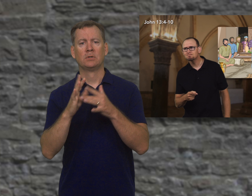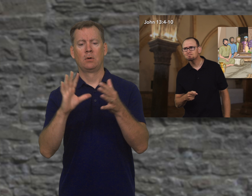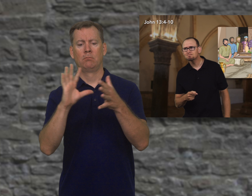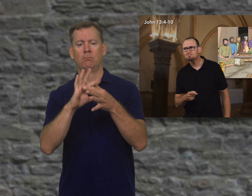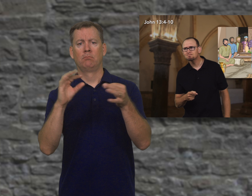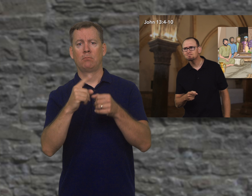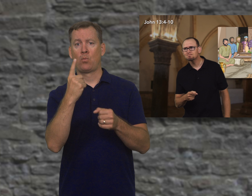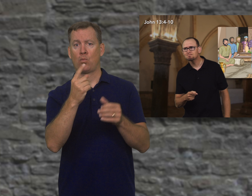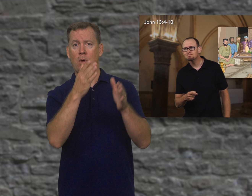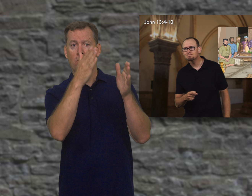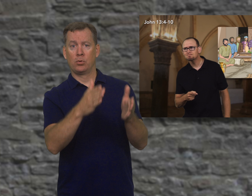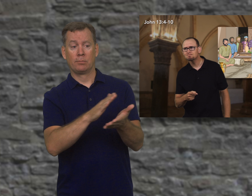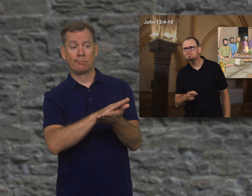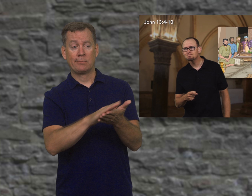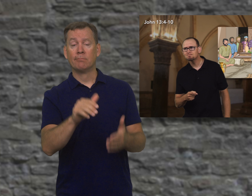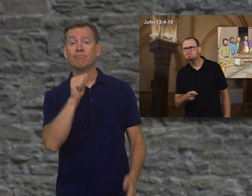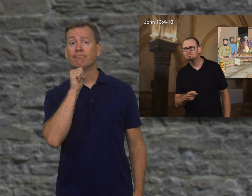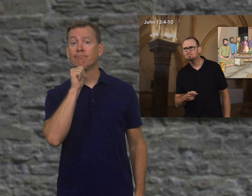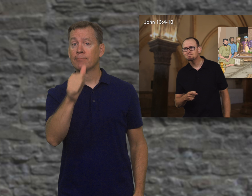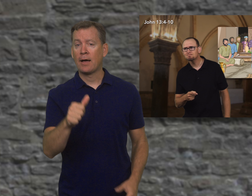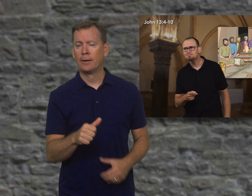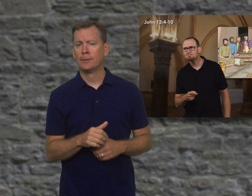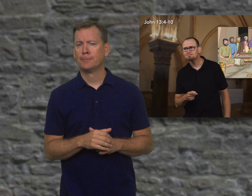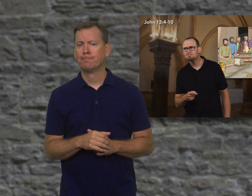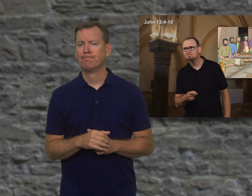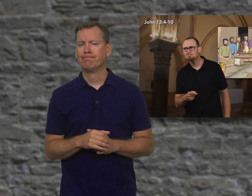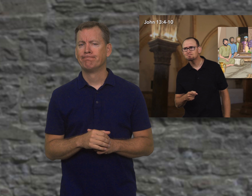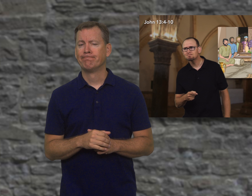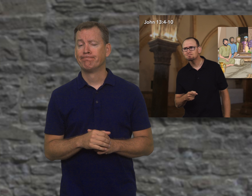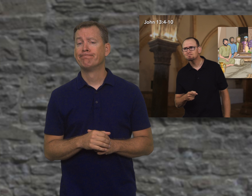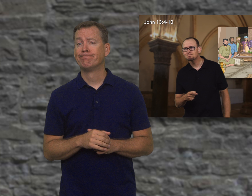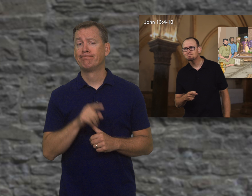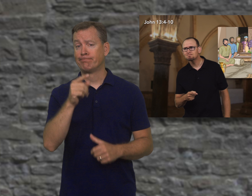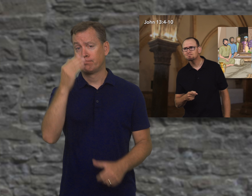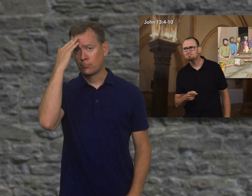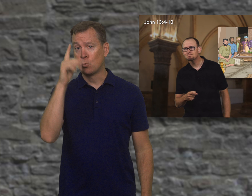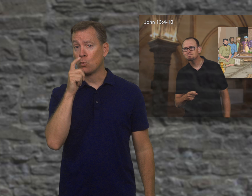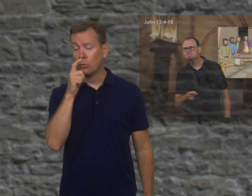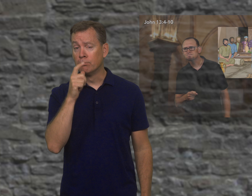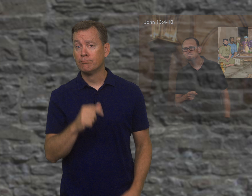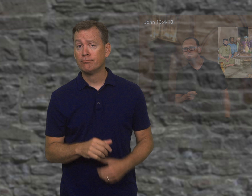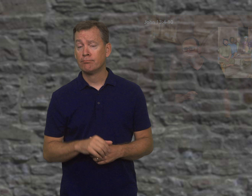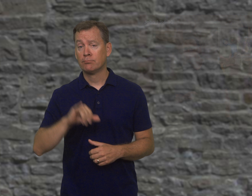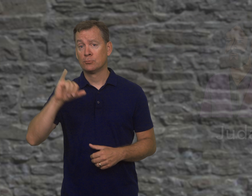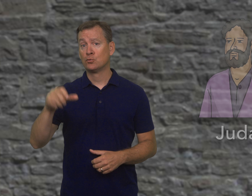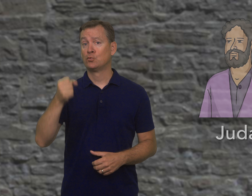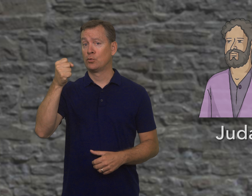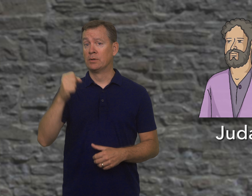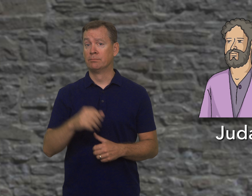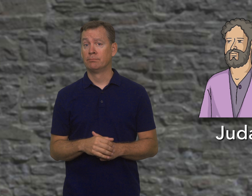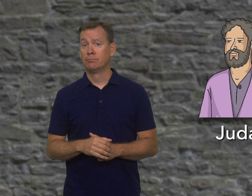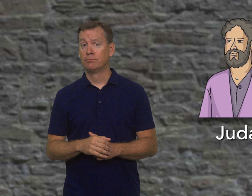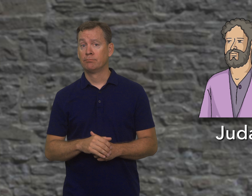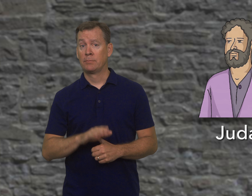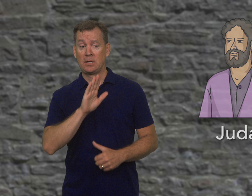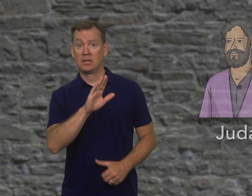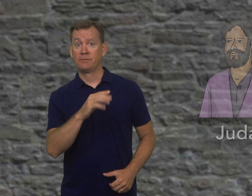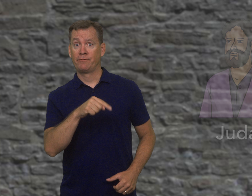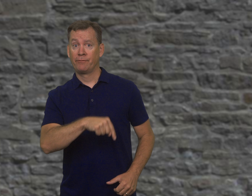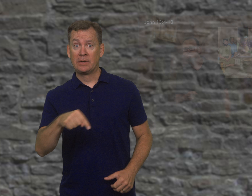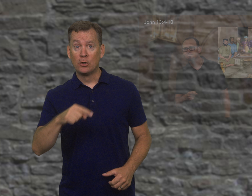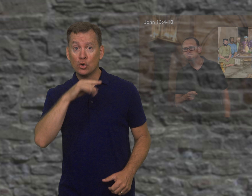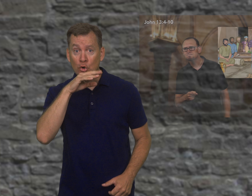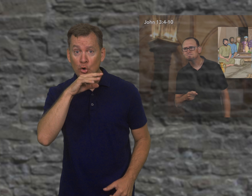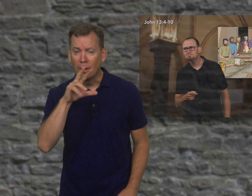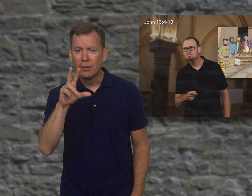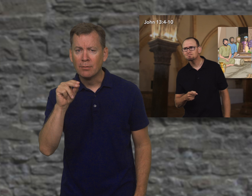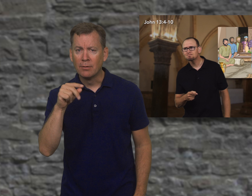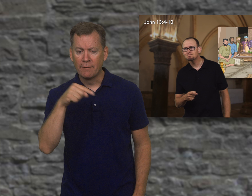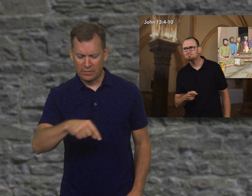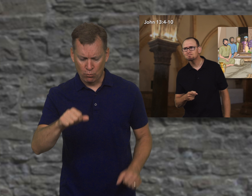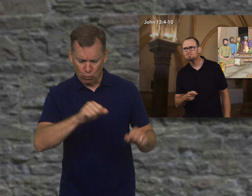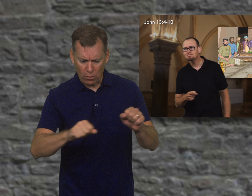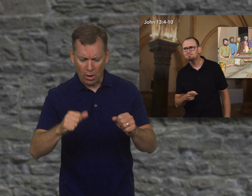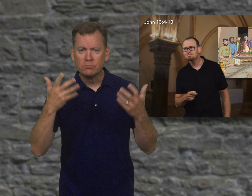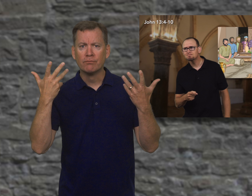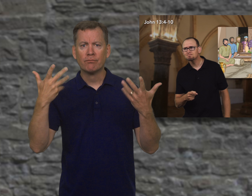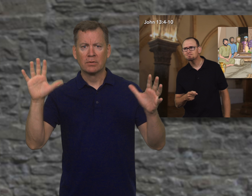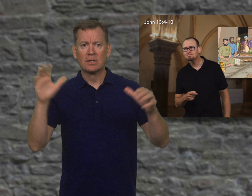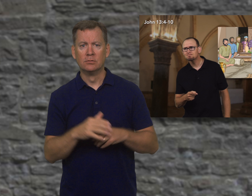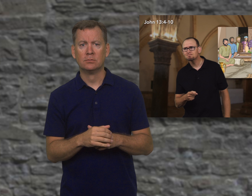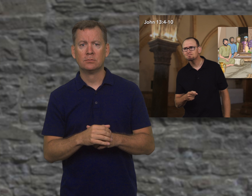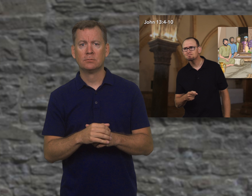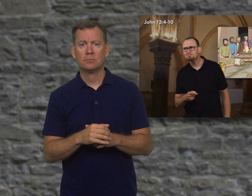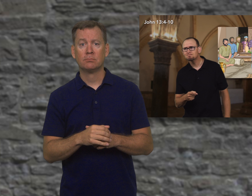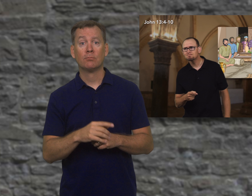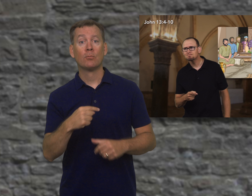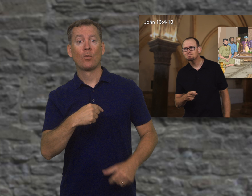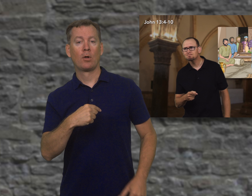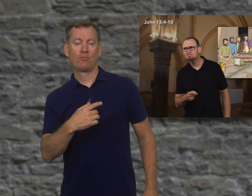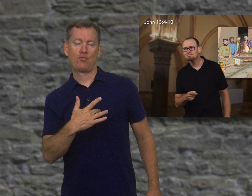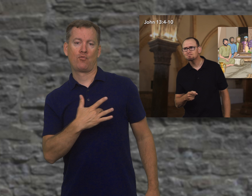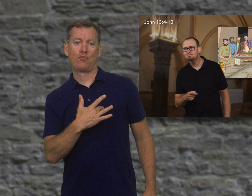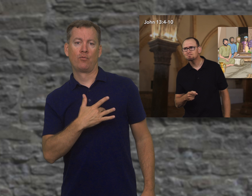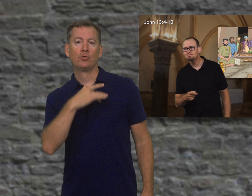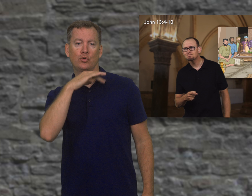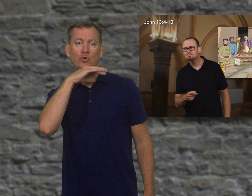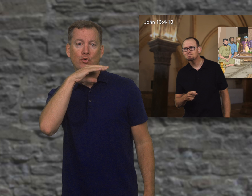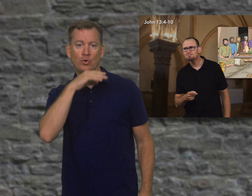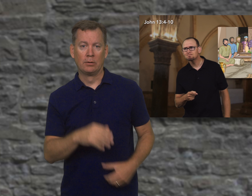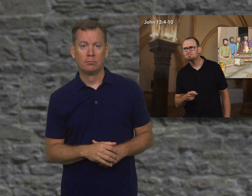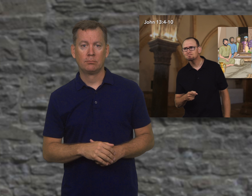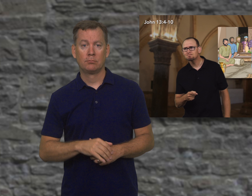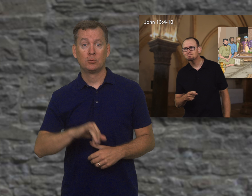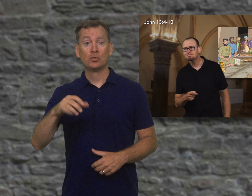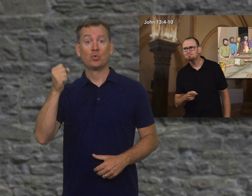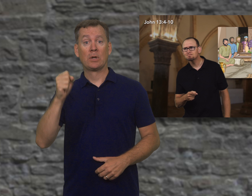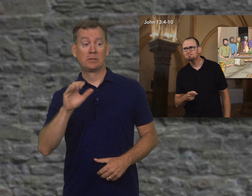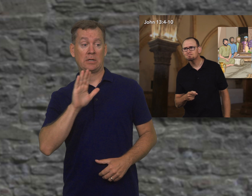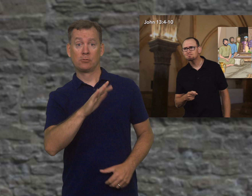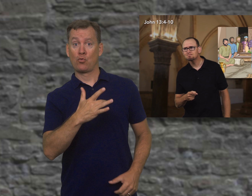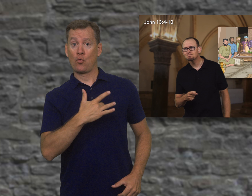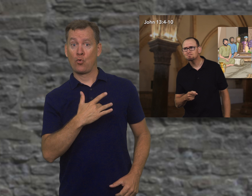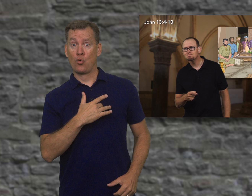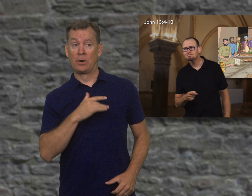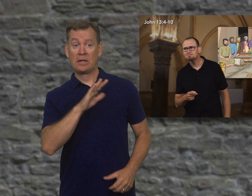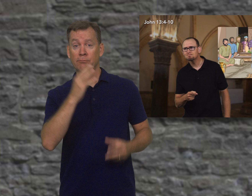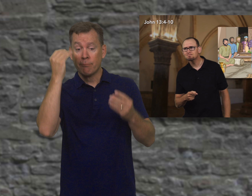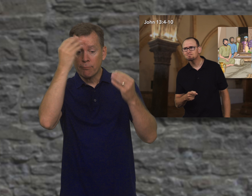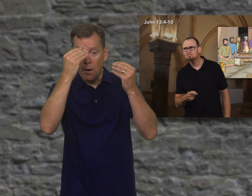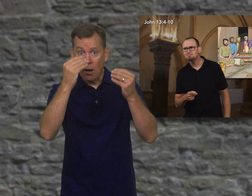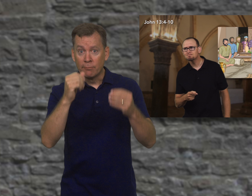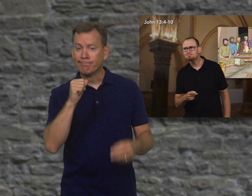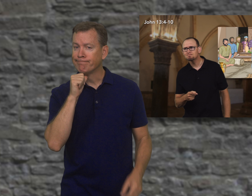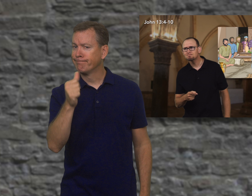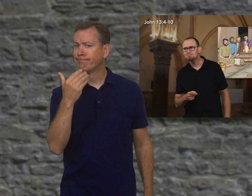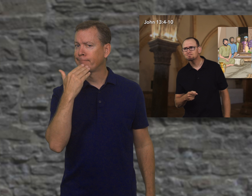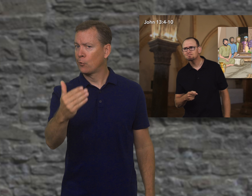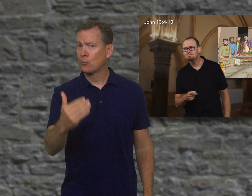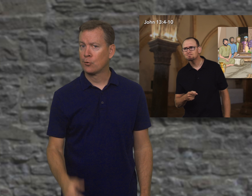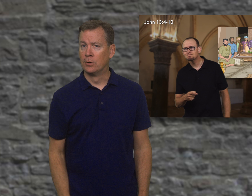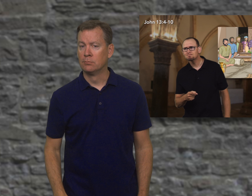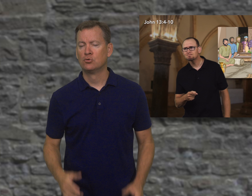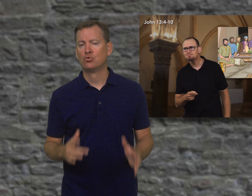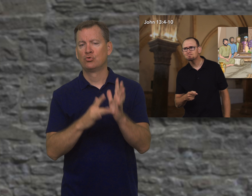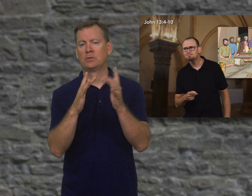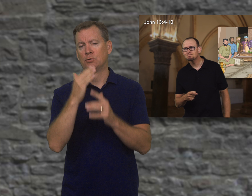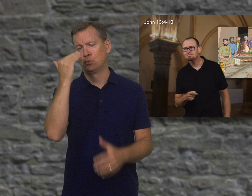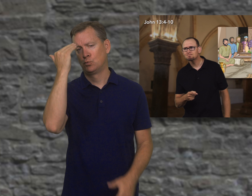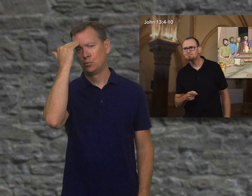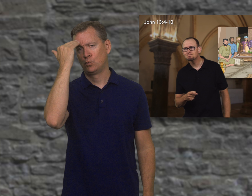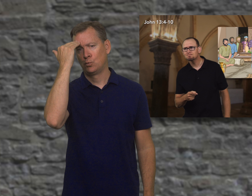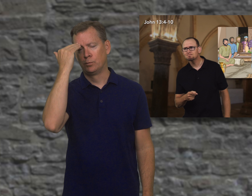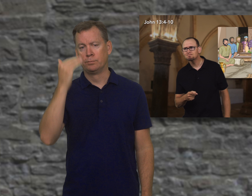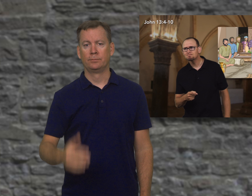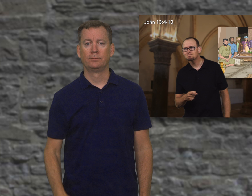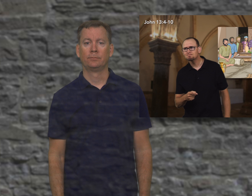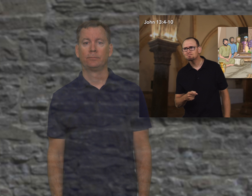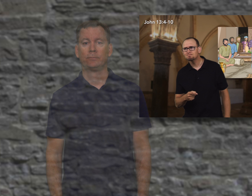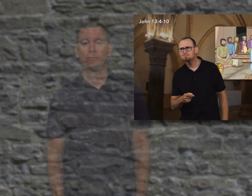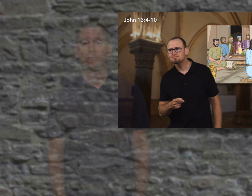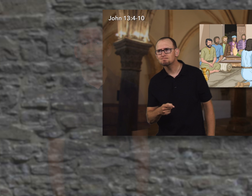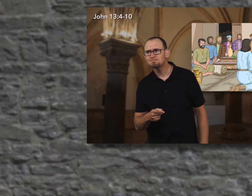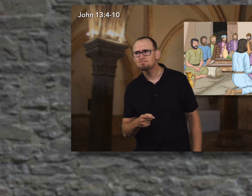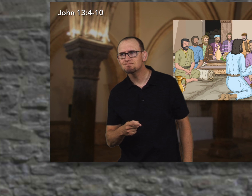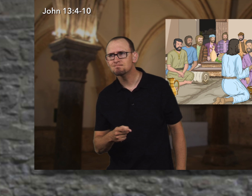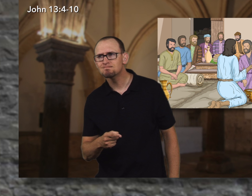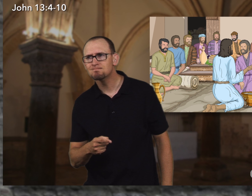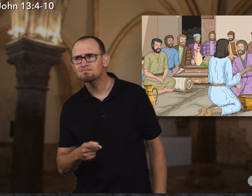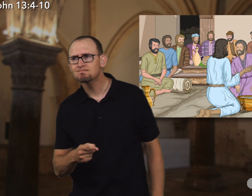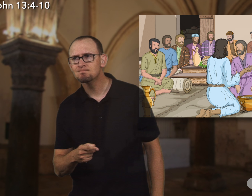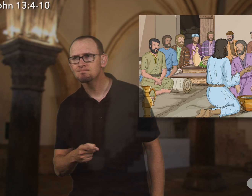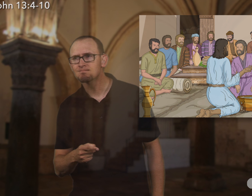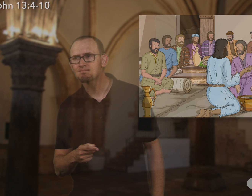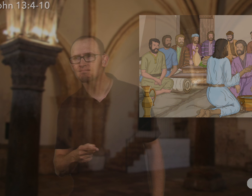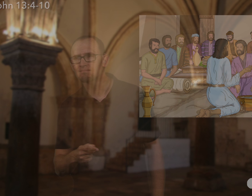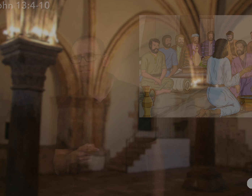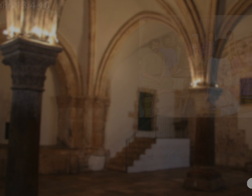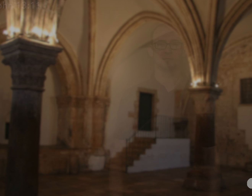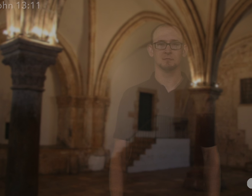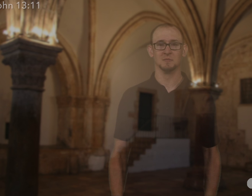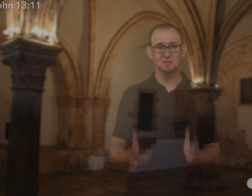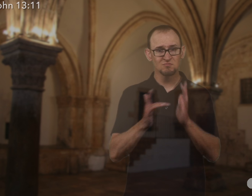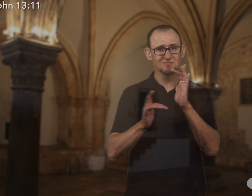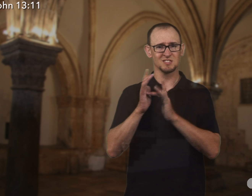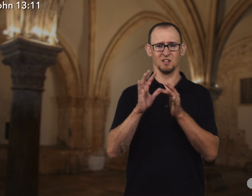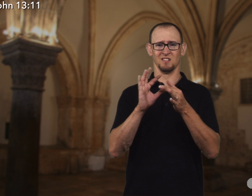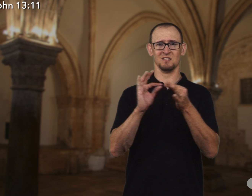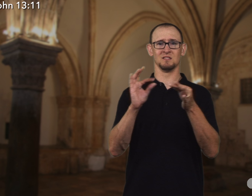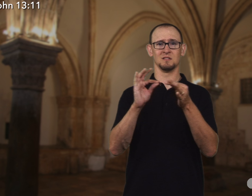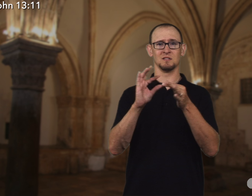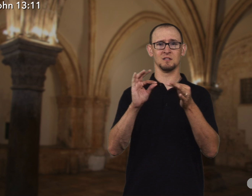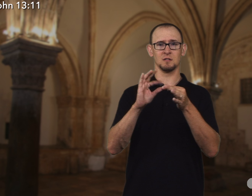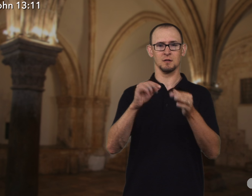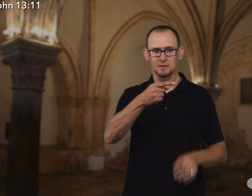Jesus told him, “Whoever has already bathed needs only to wash his feet, and he will be completely clean. And you are clean, though not all of you.”